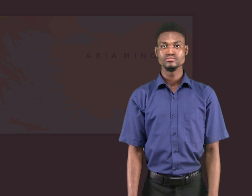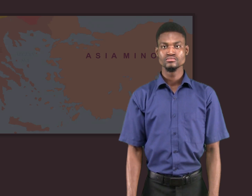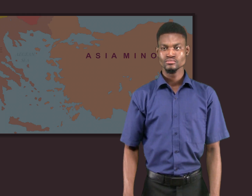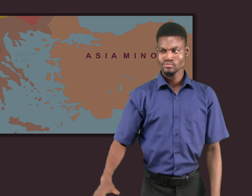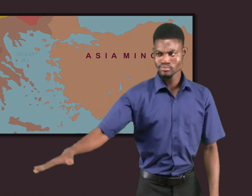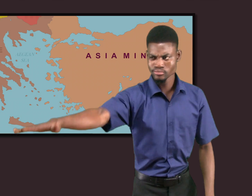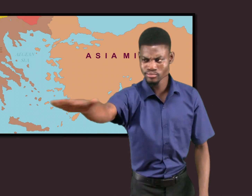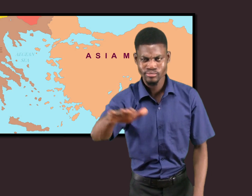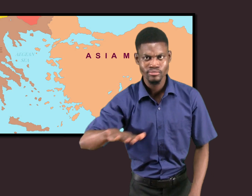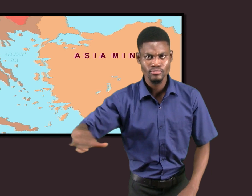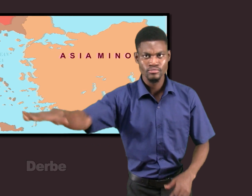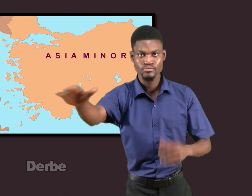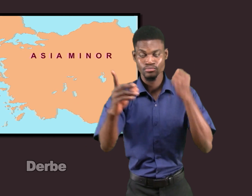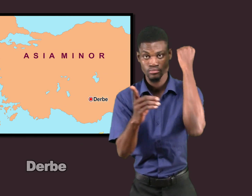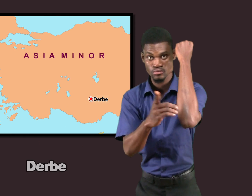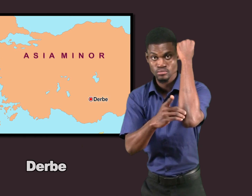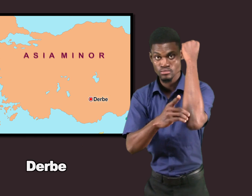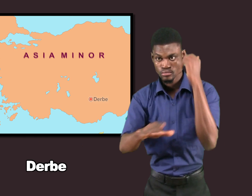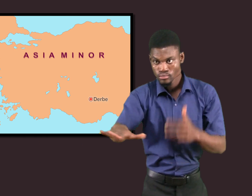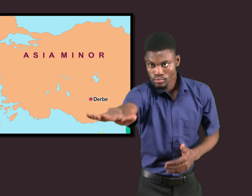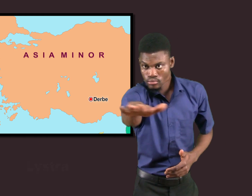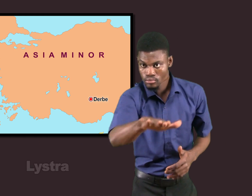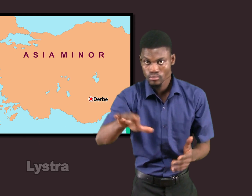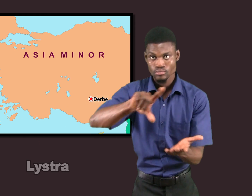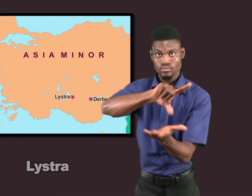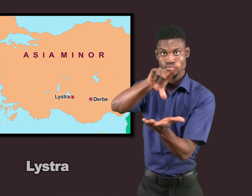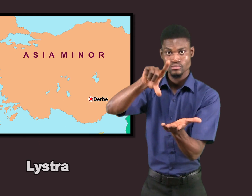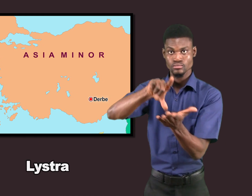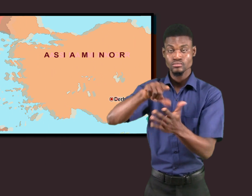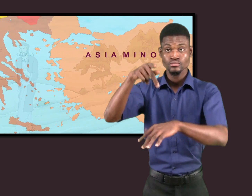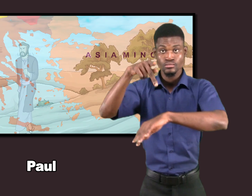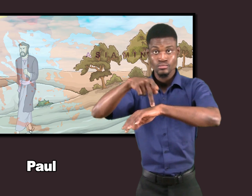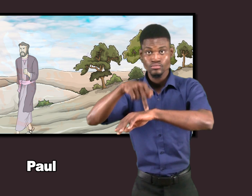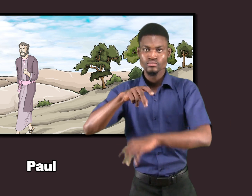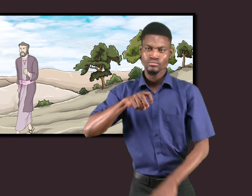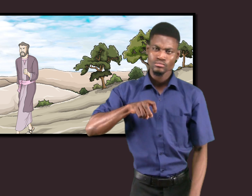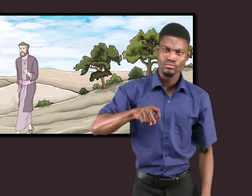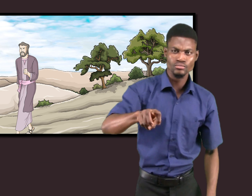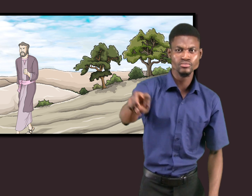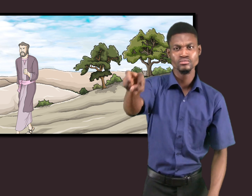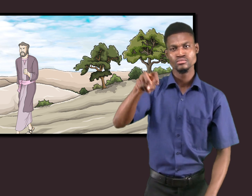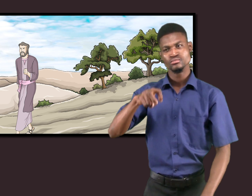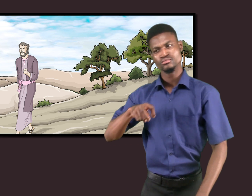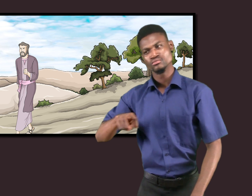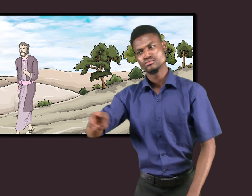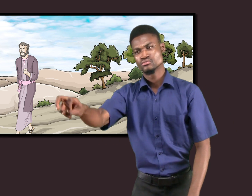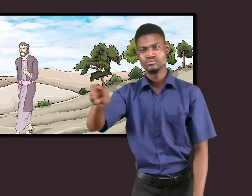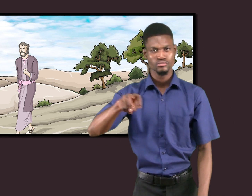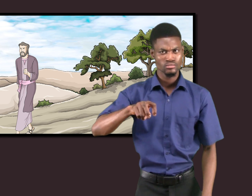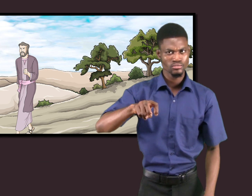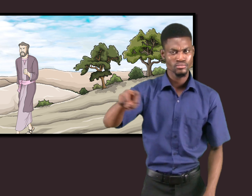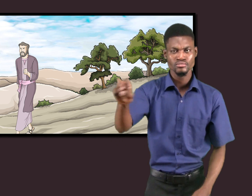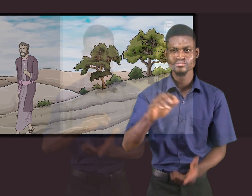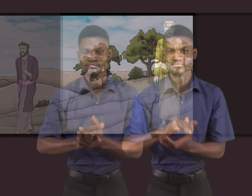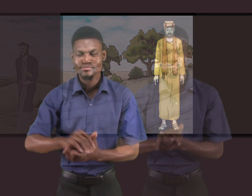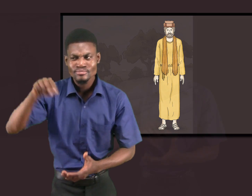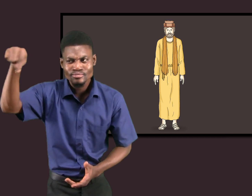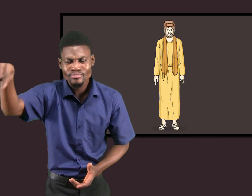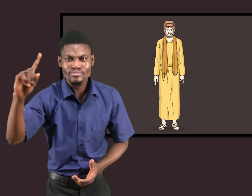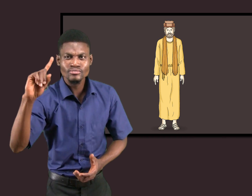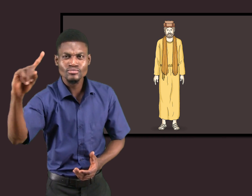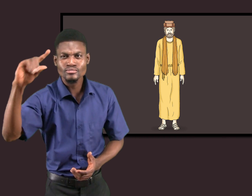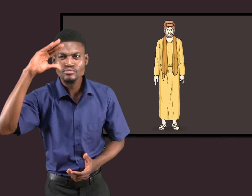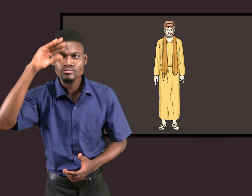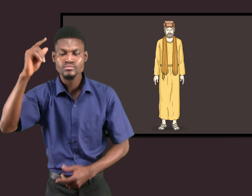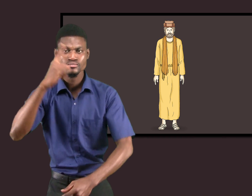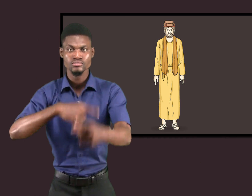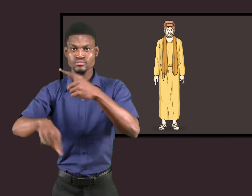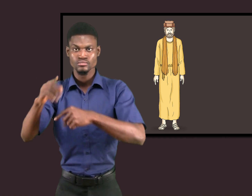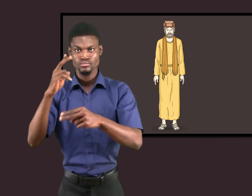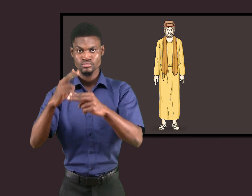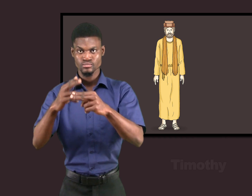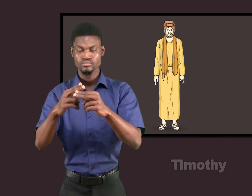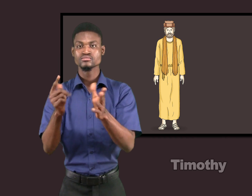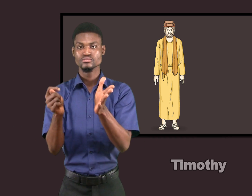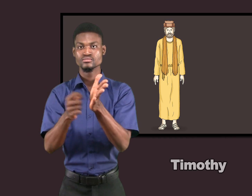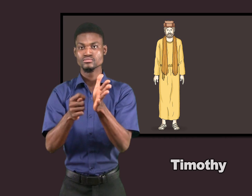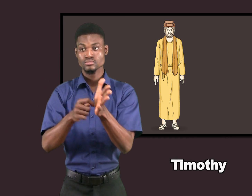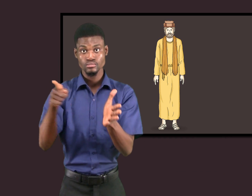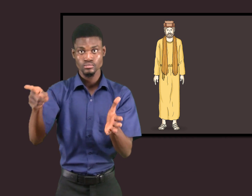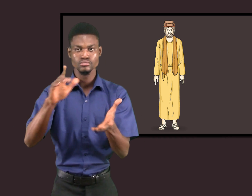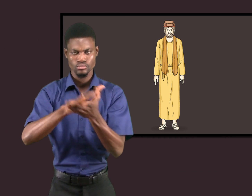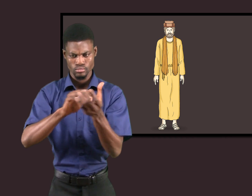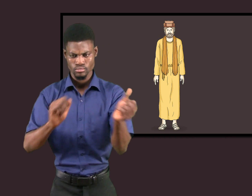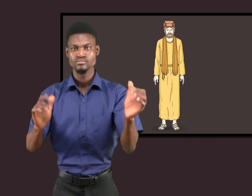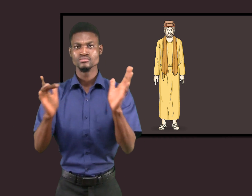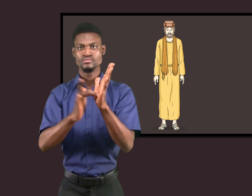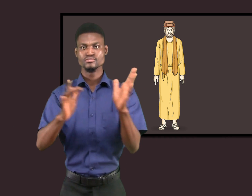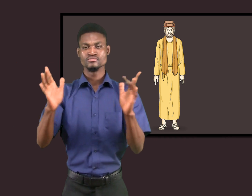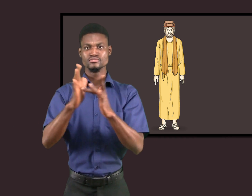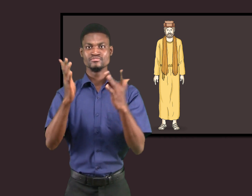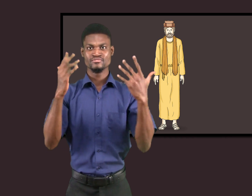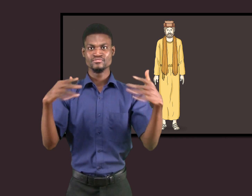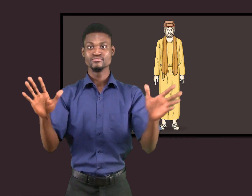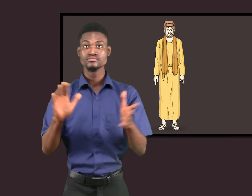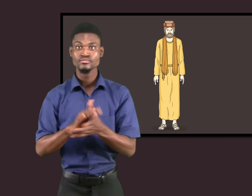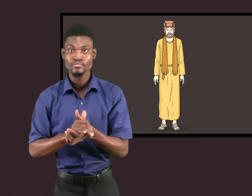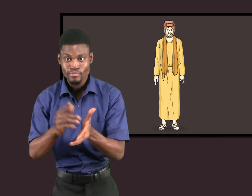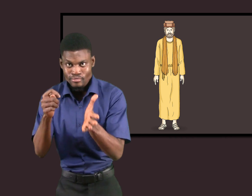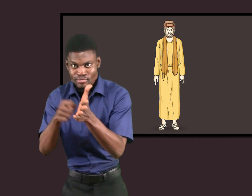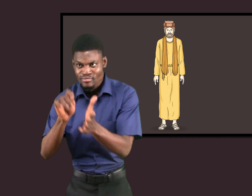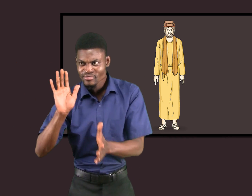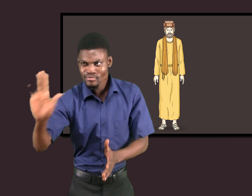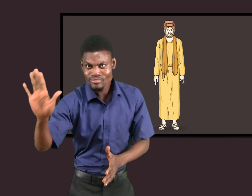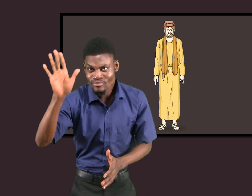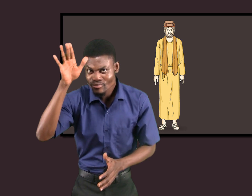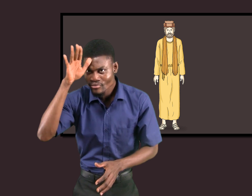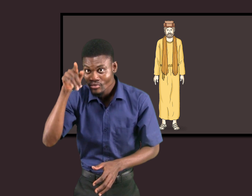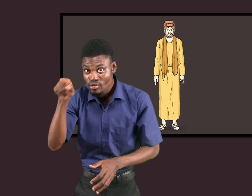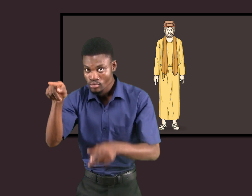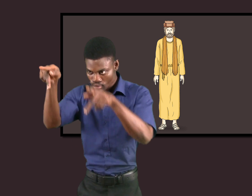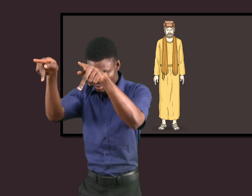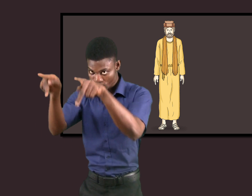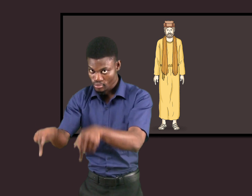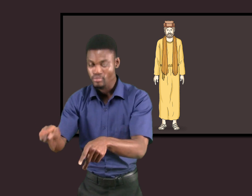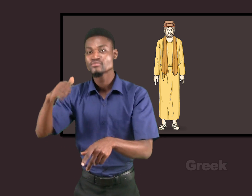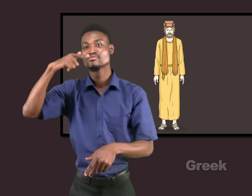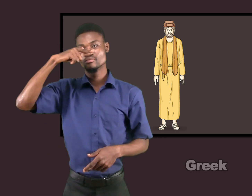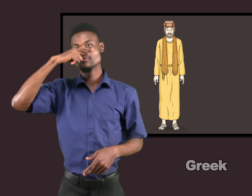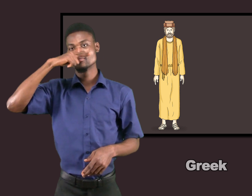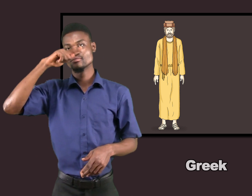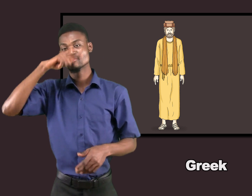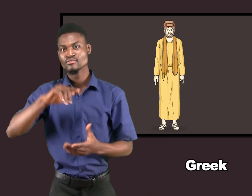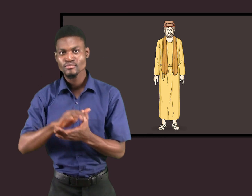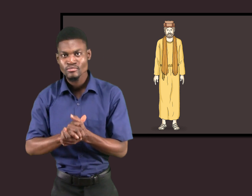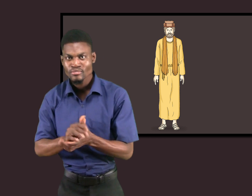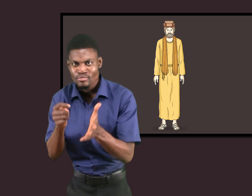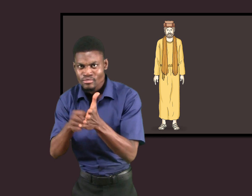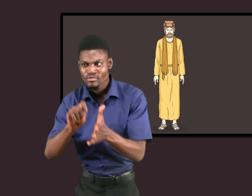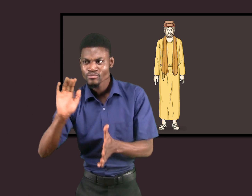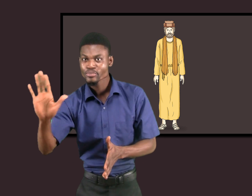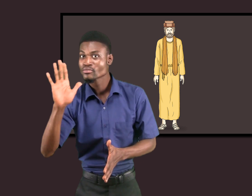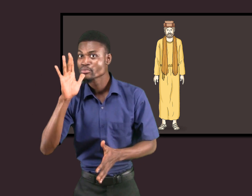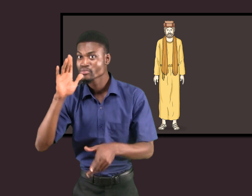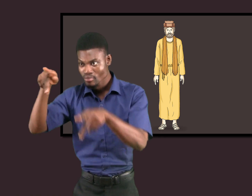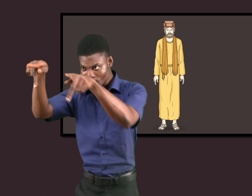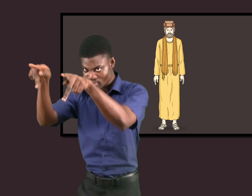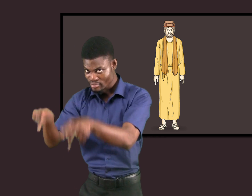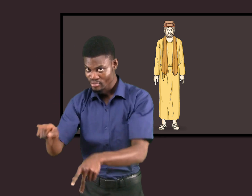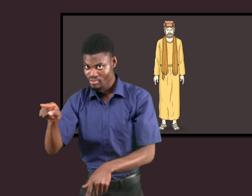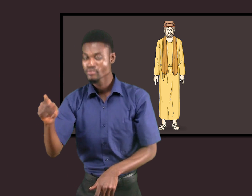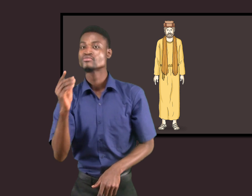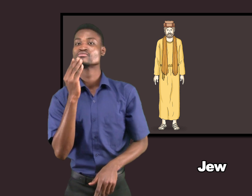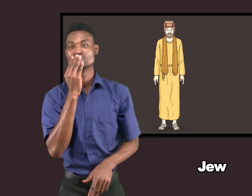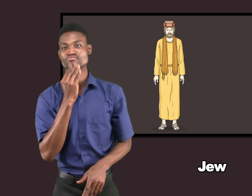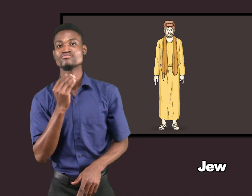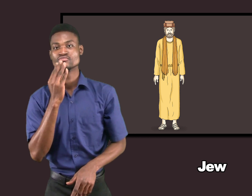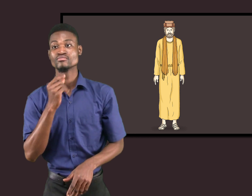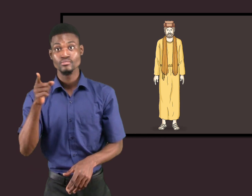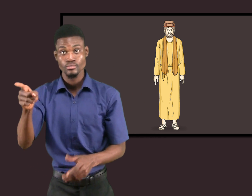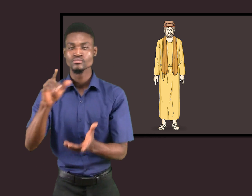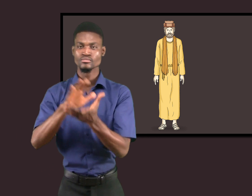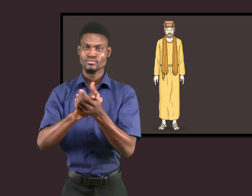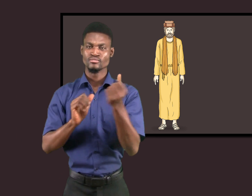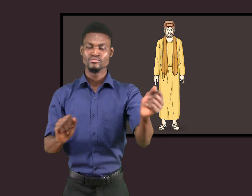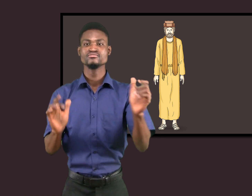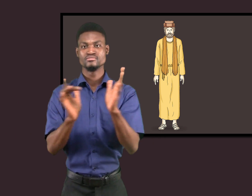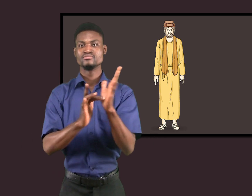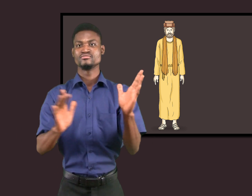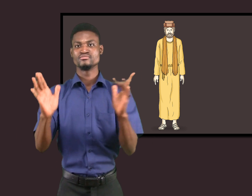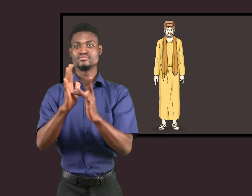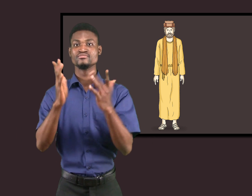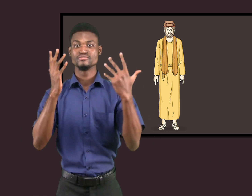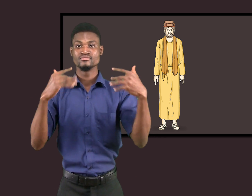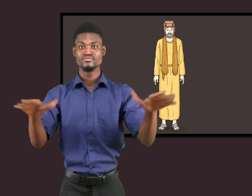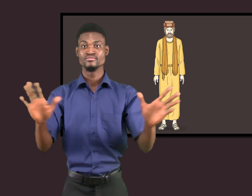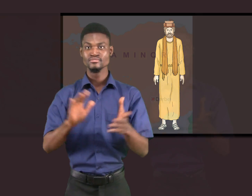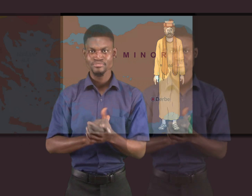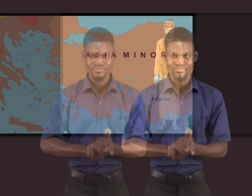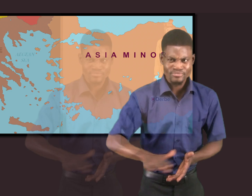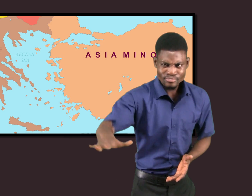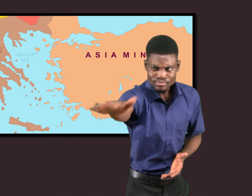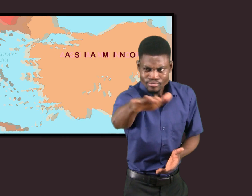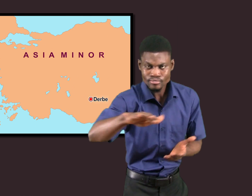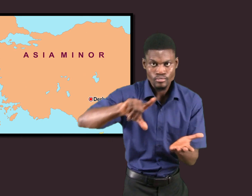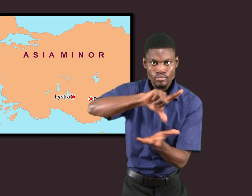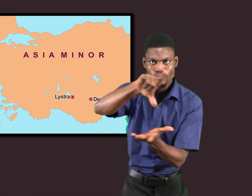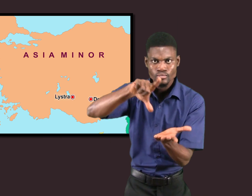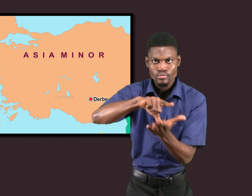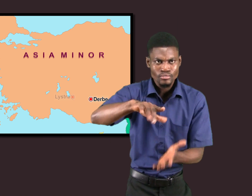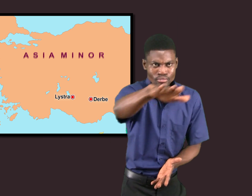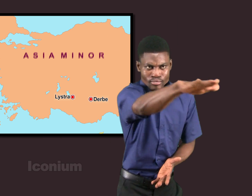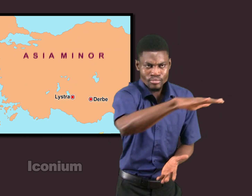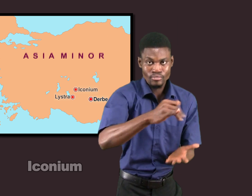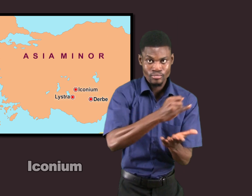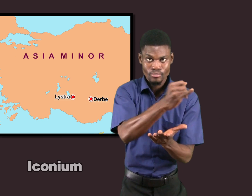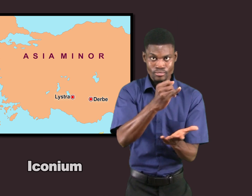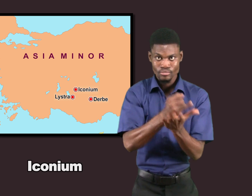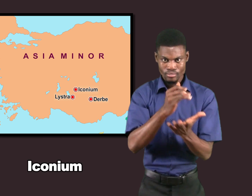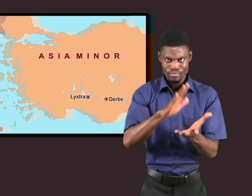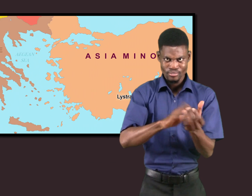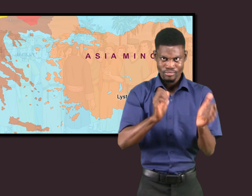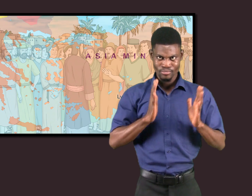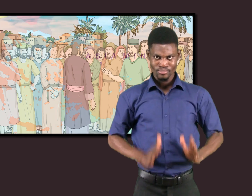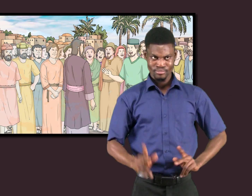Paul came to Derbe and then to Lystra, where he found a disciple named Timothy, the son of a believing Jewish woman and a Greek father.